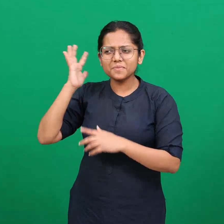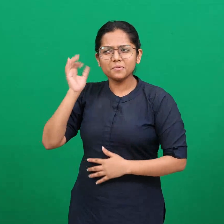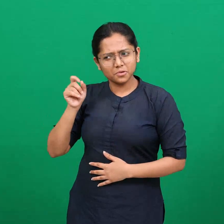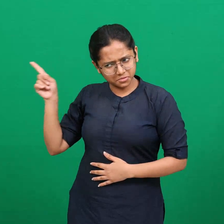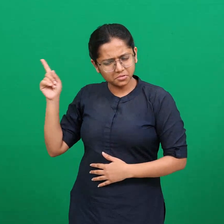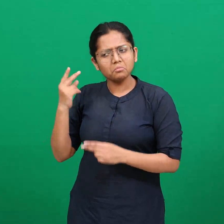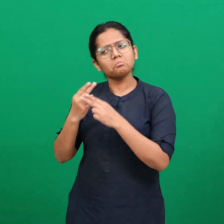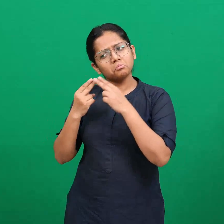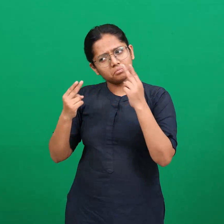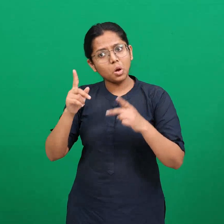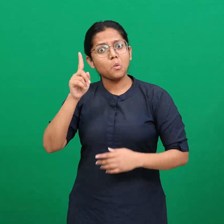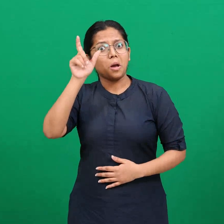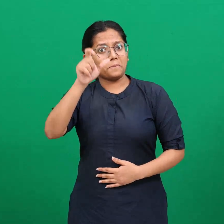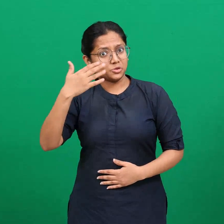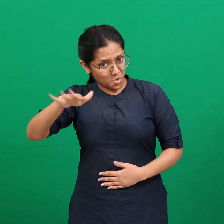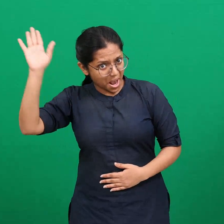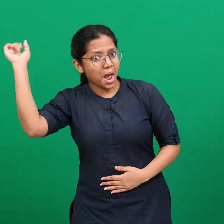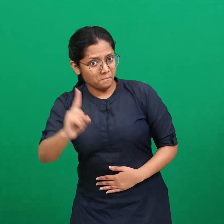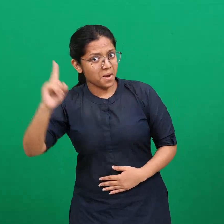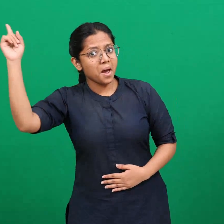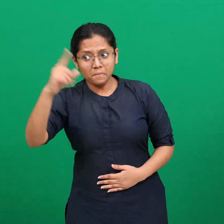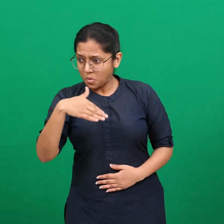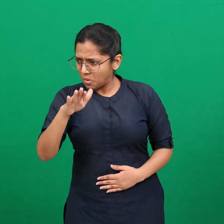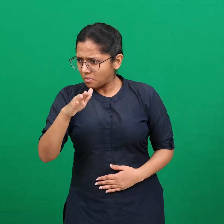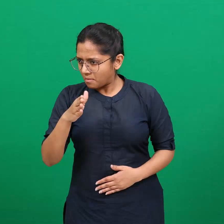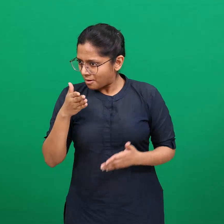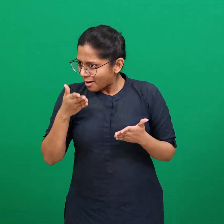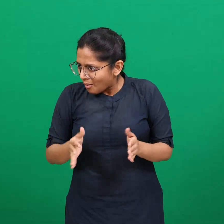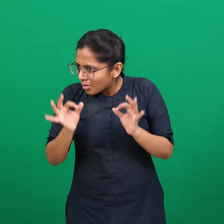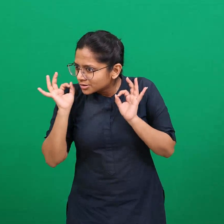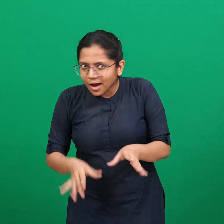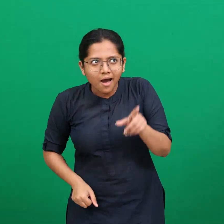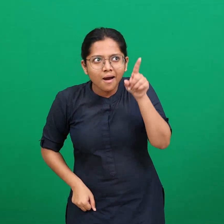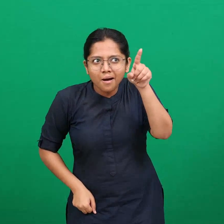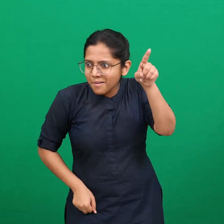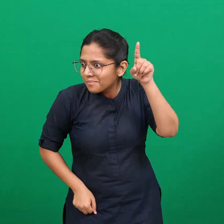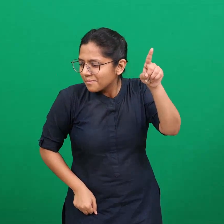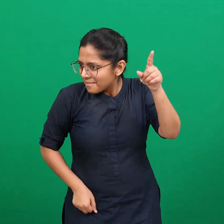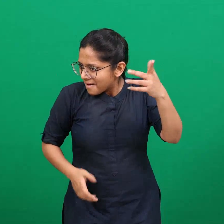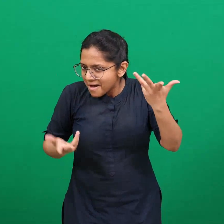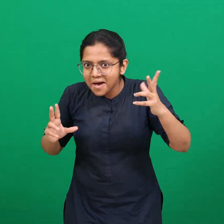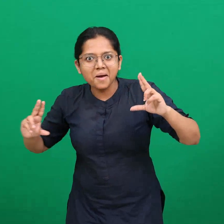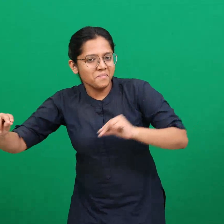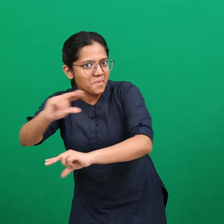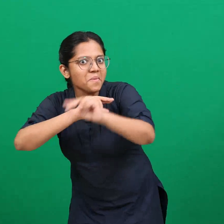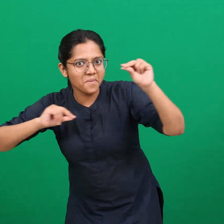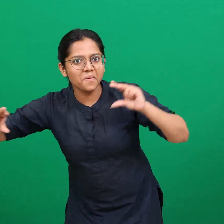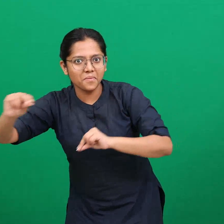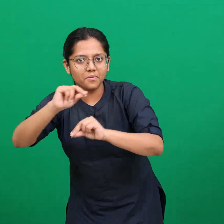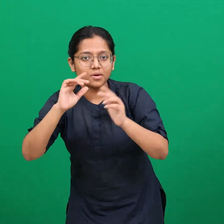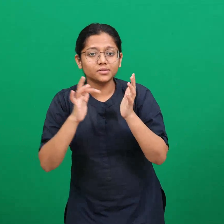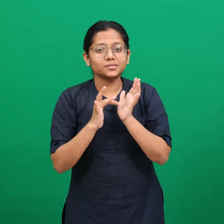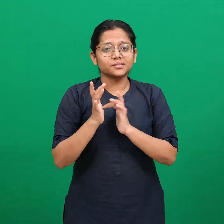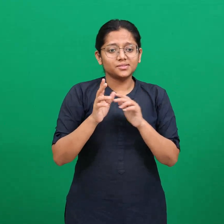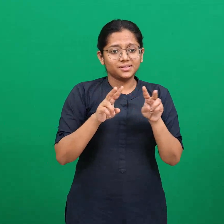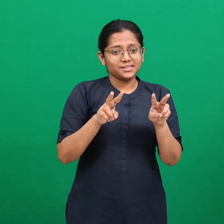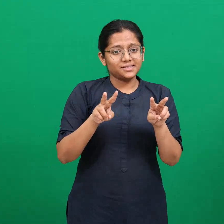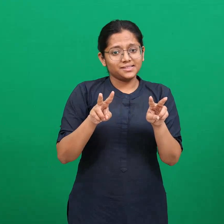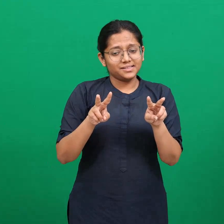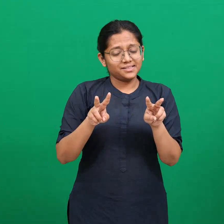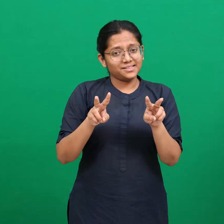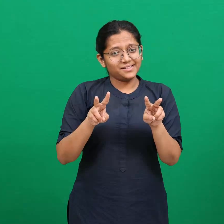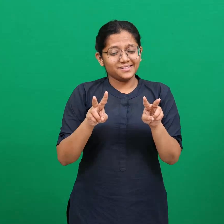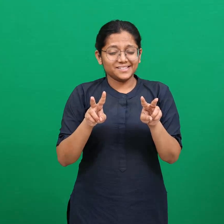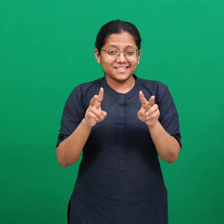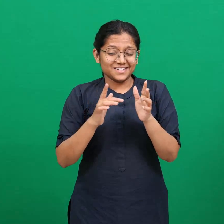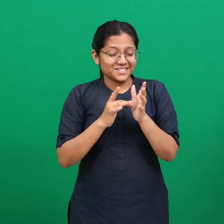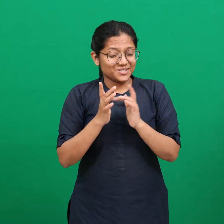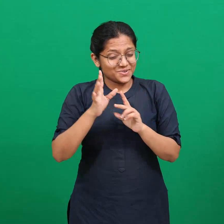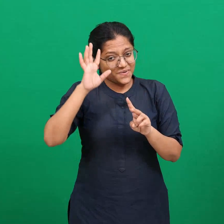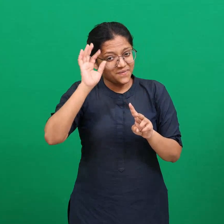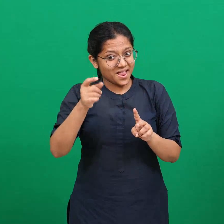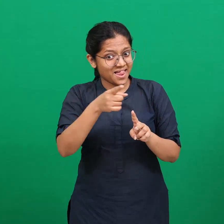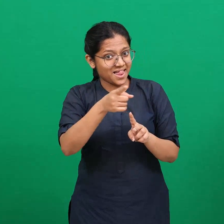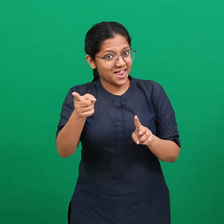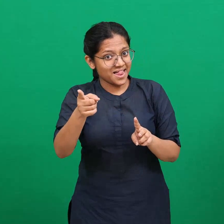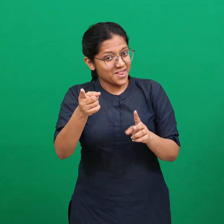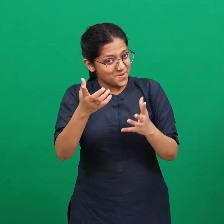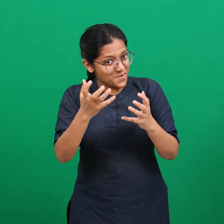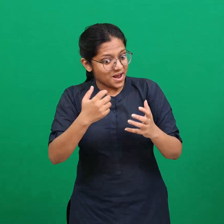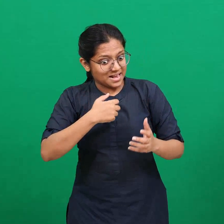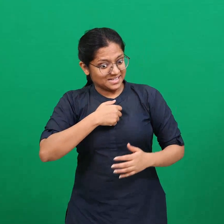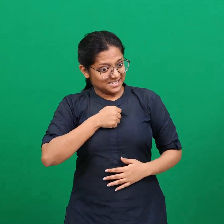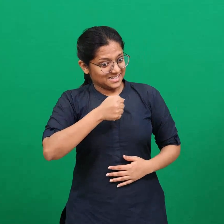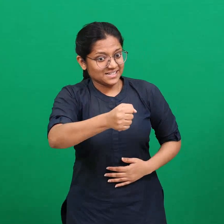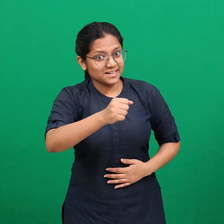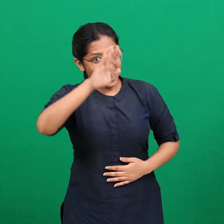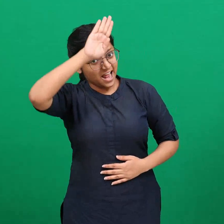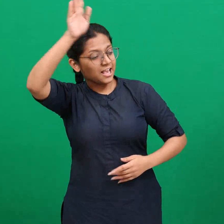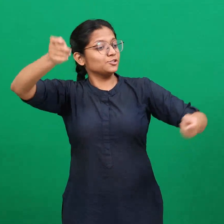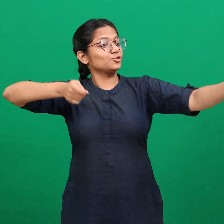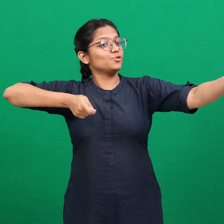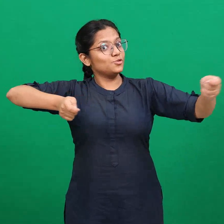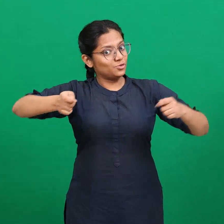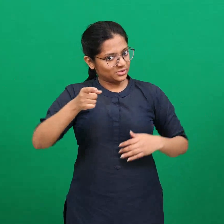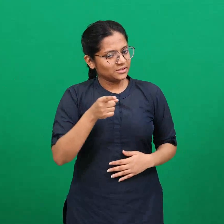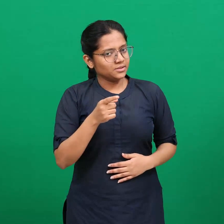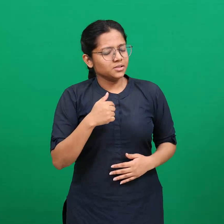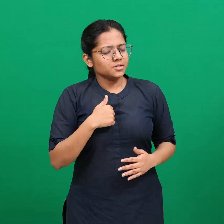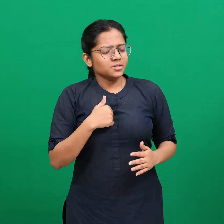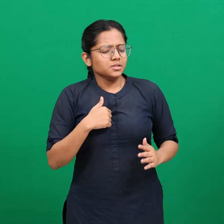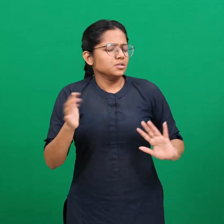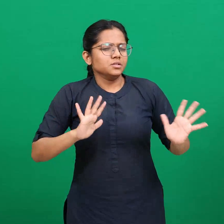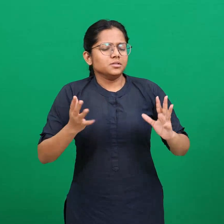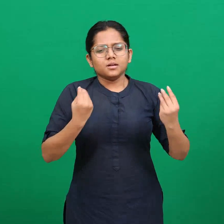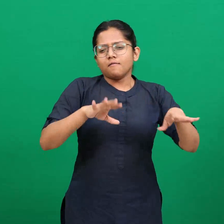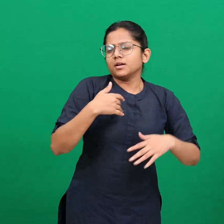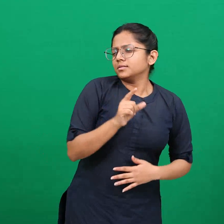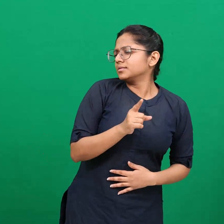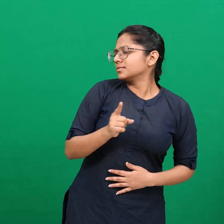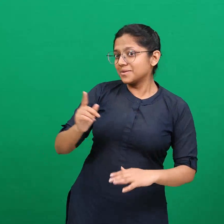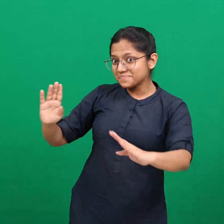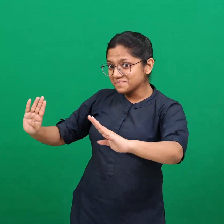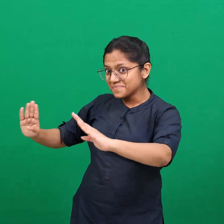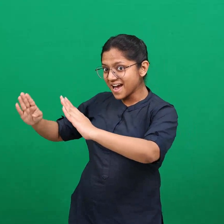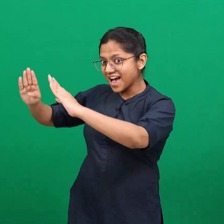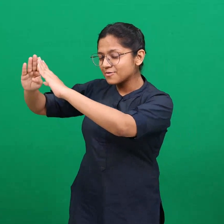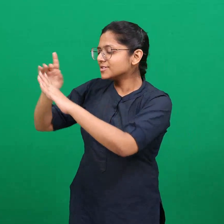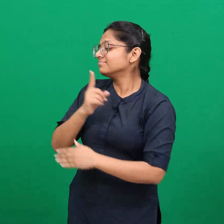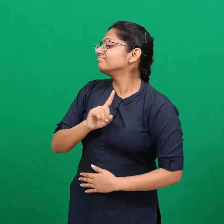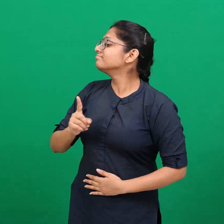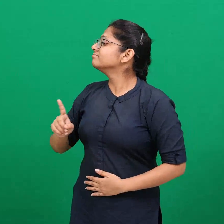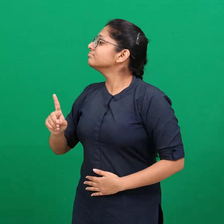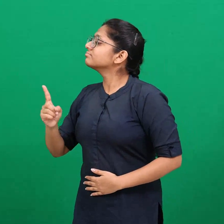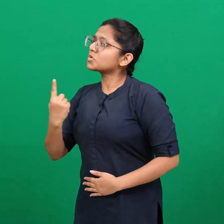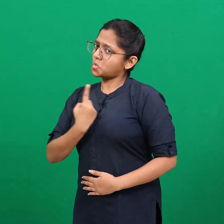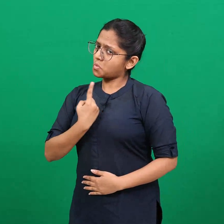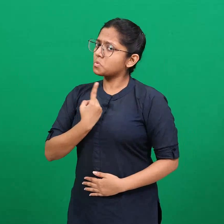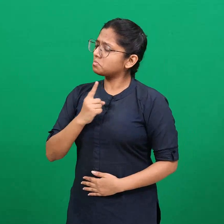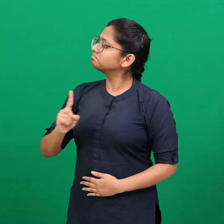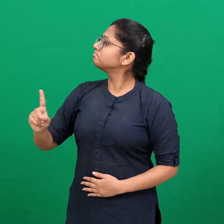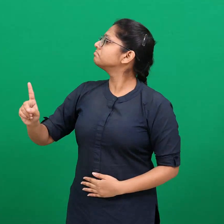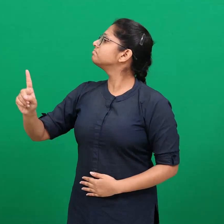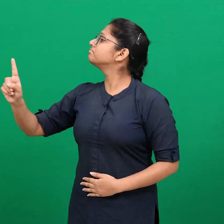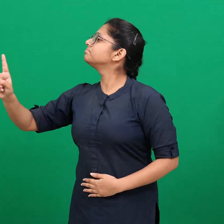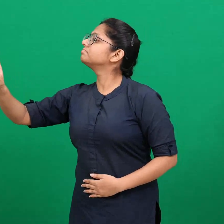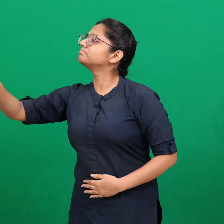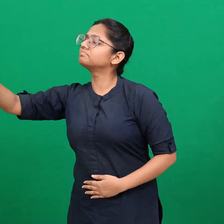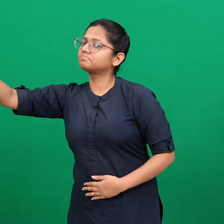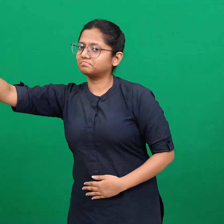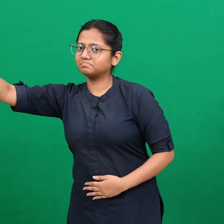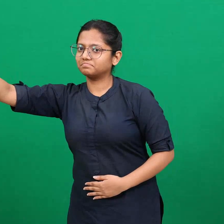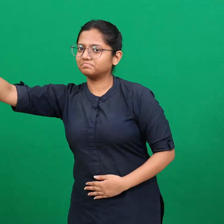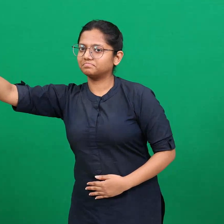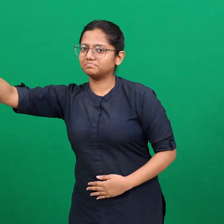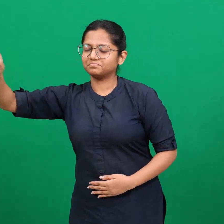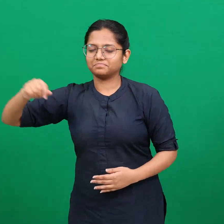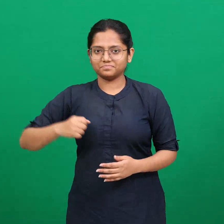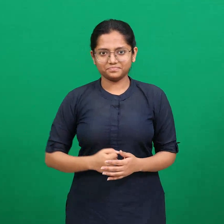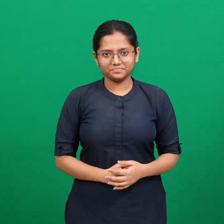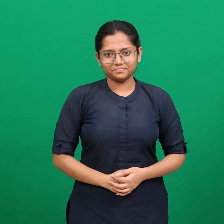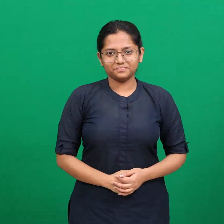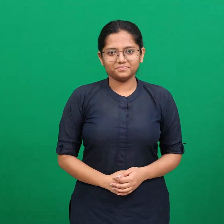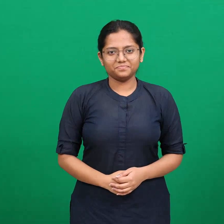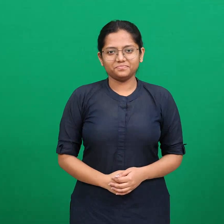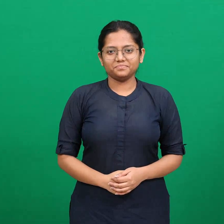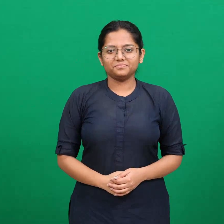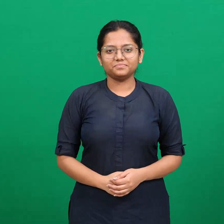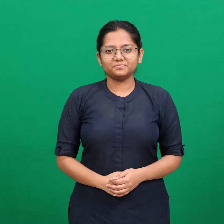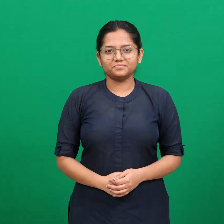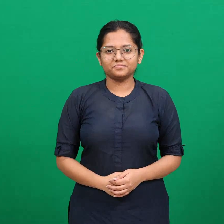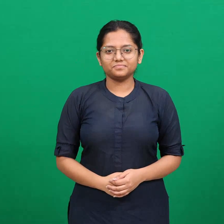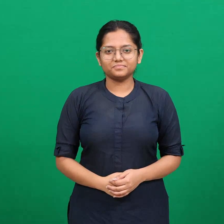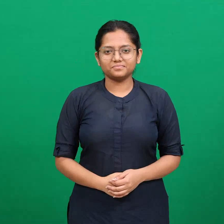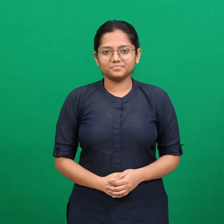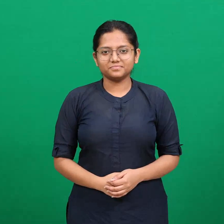Then Jesus, realizing that they were about to come and make Him king by force, withdrew again to a mountain by Himself.